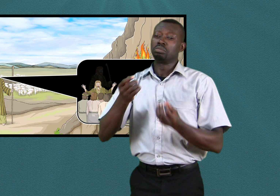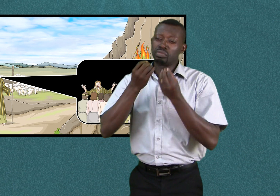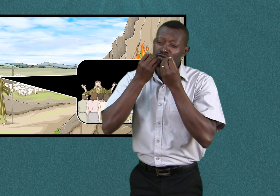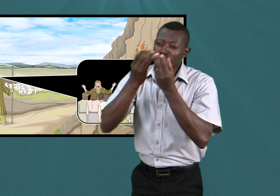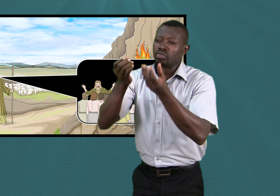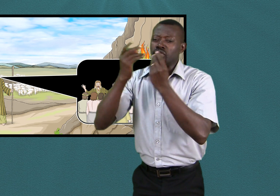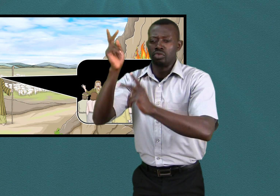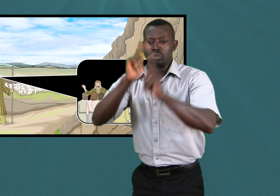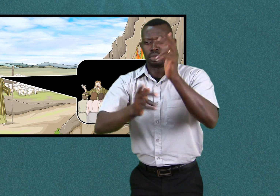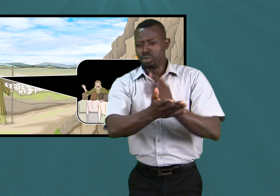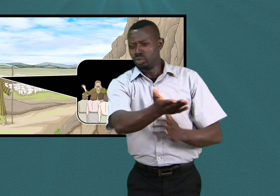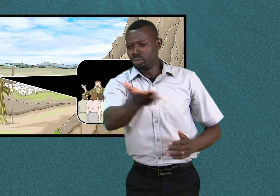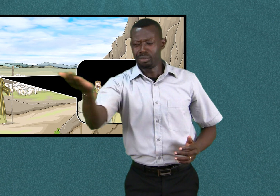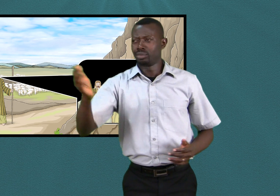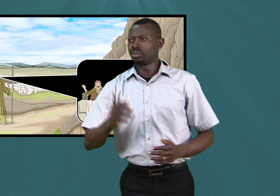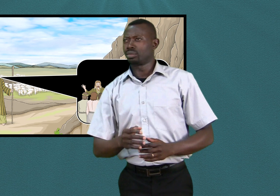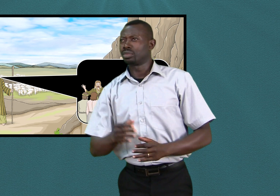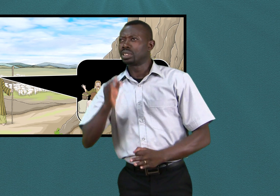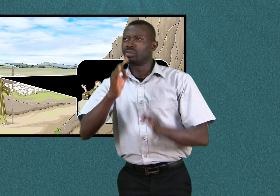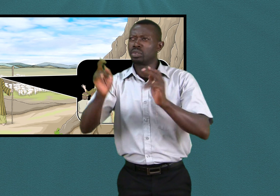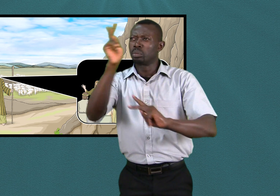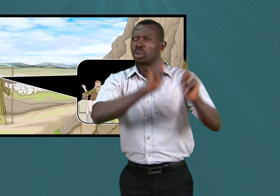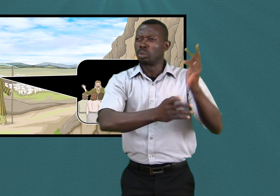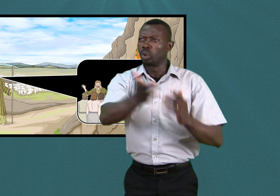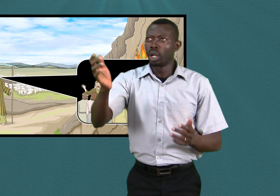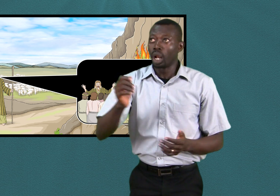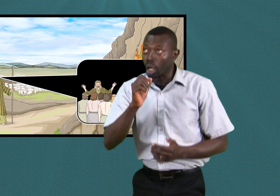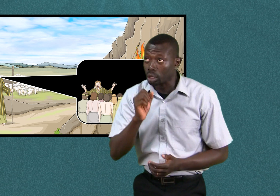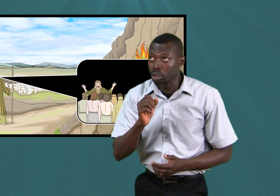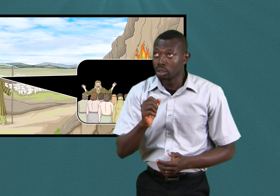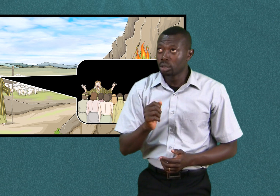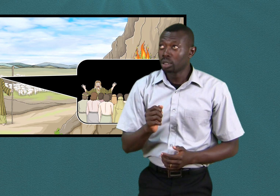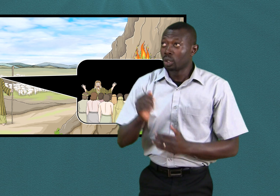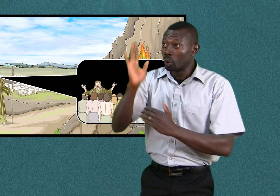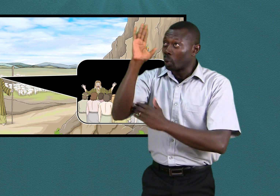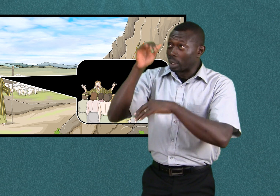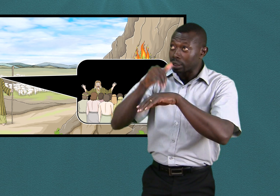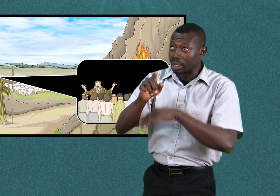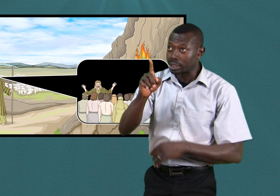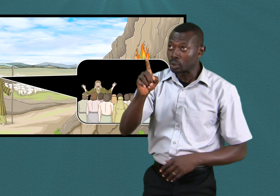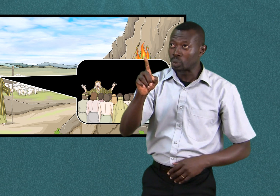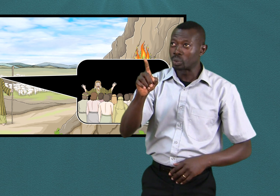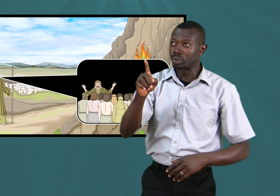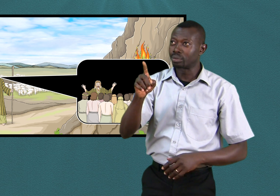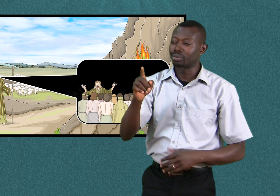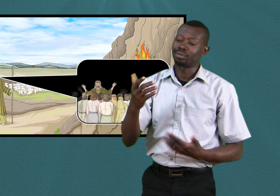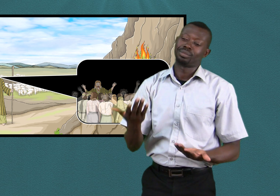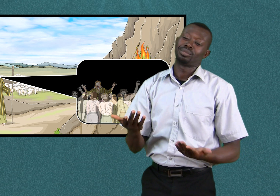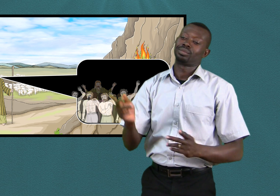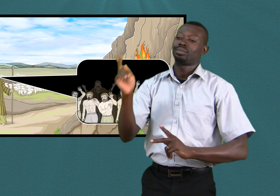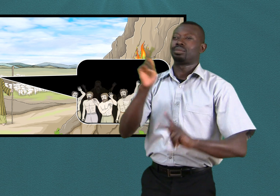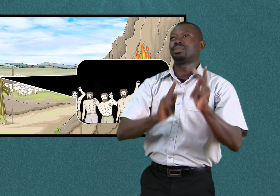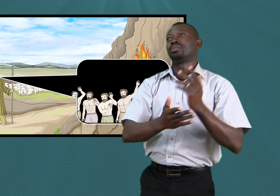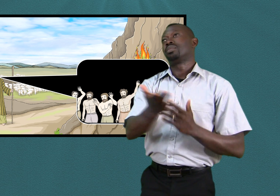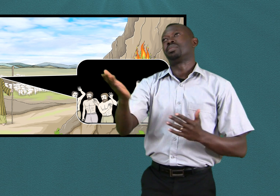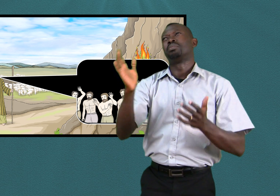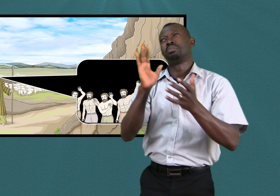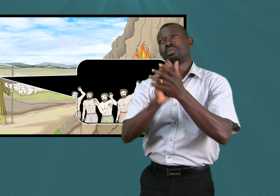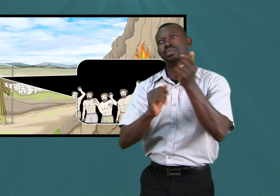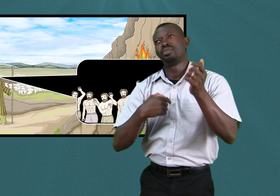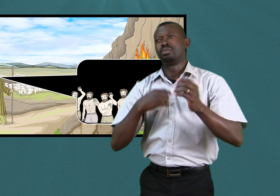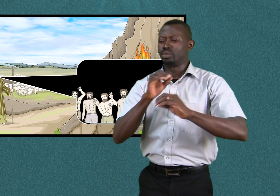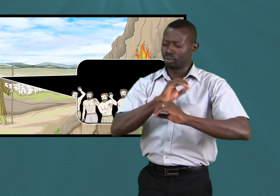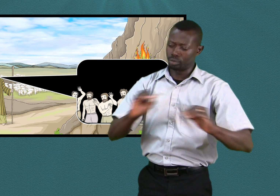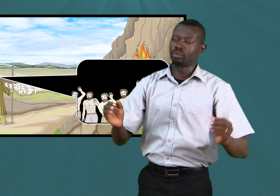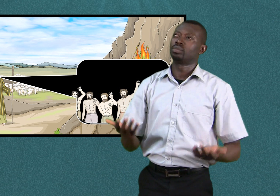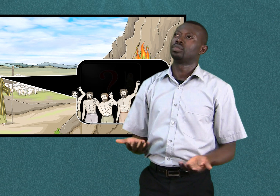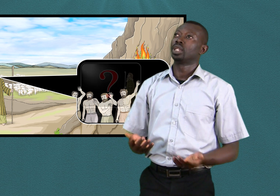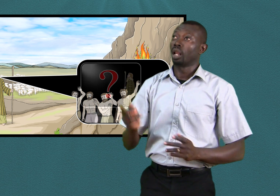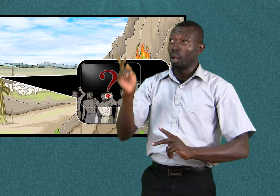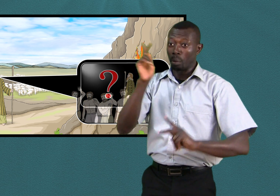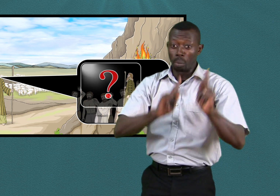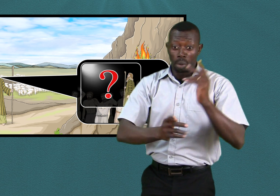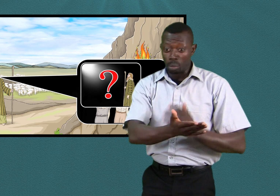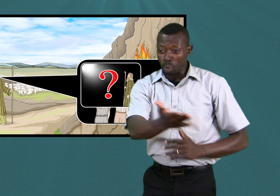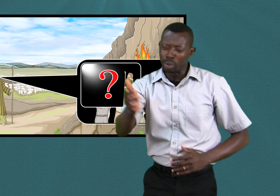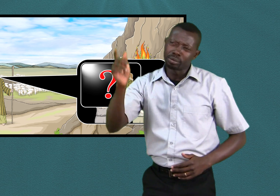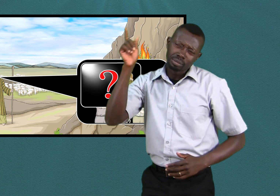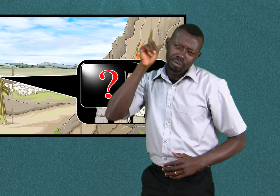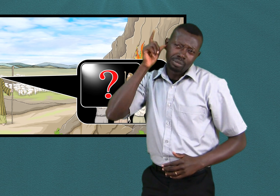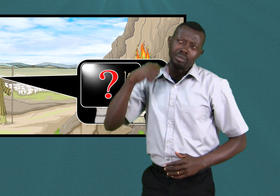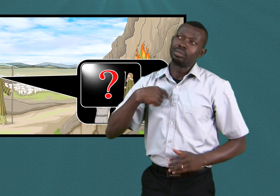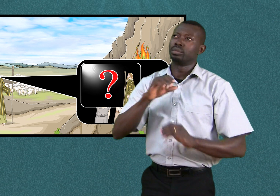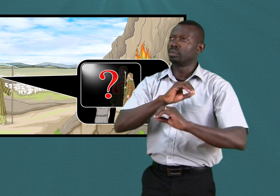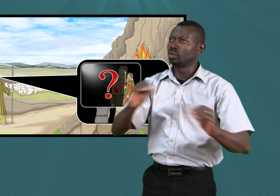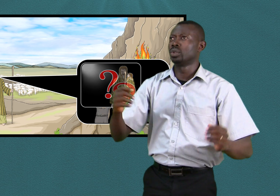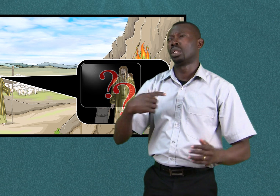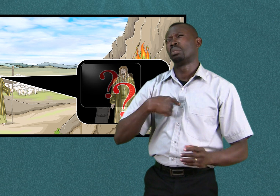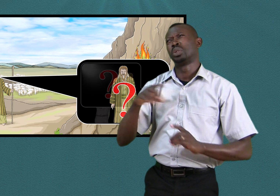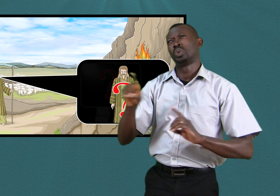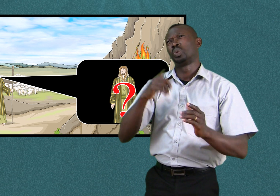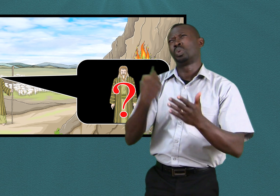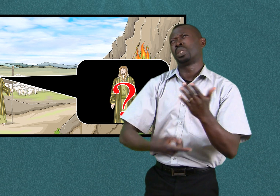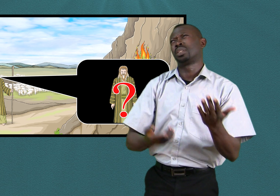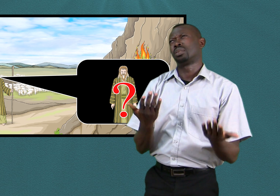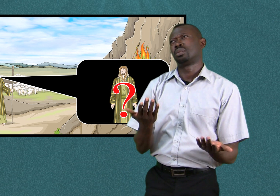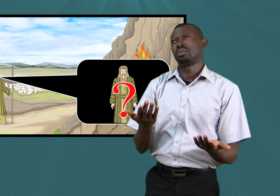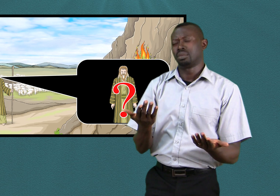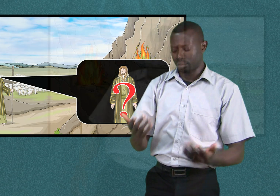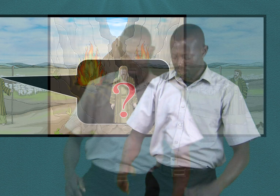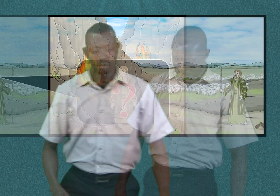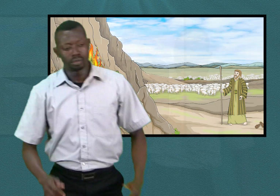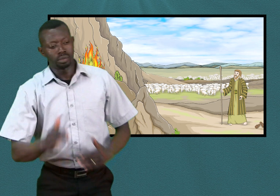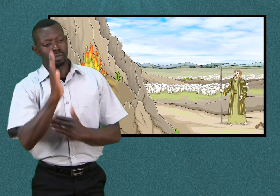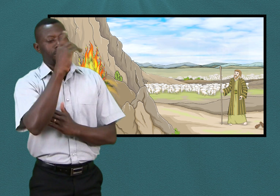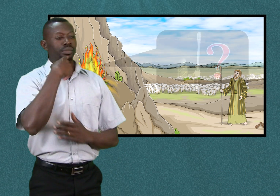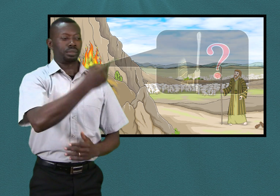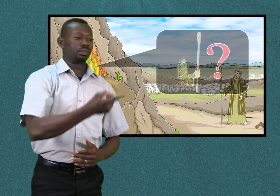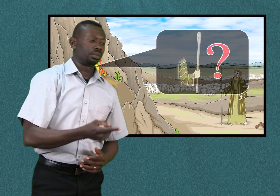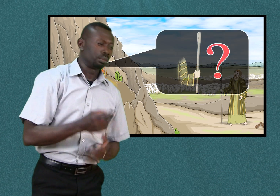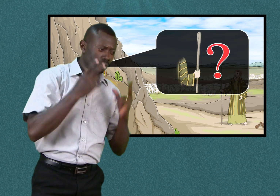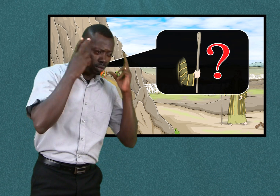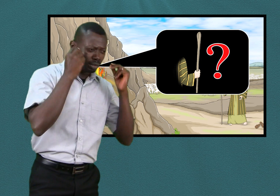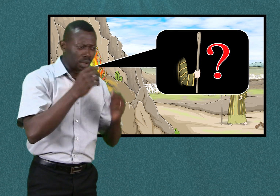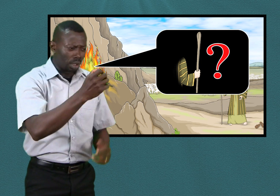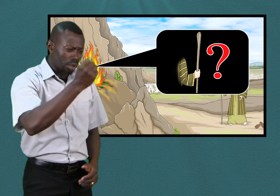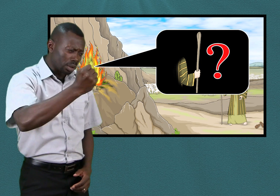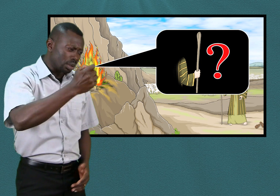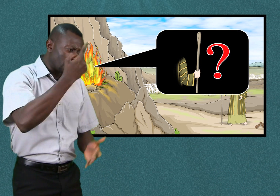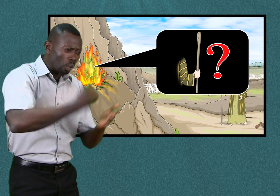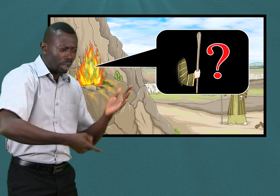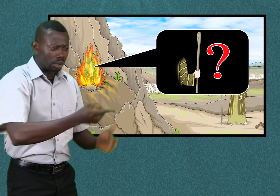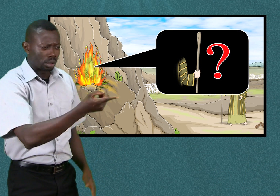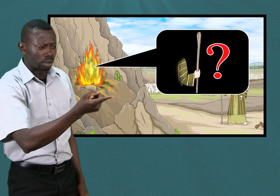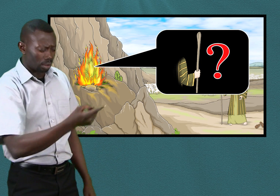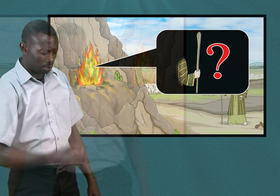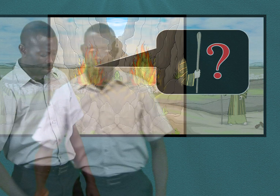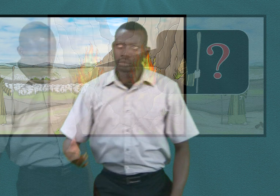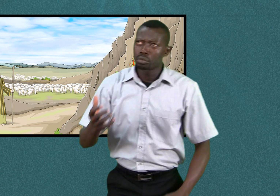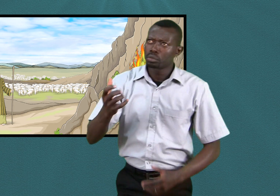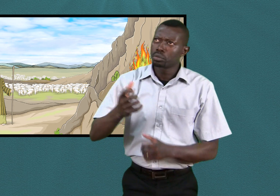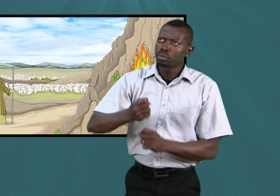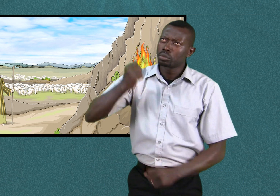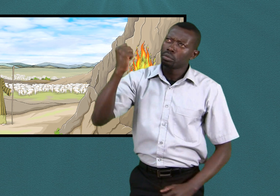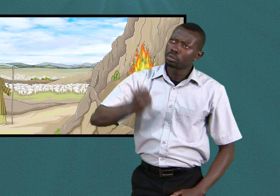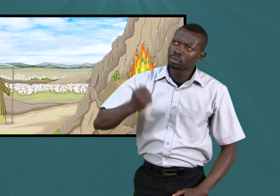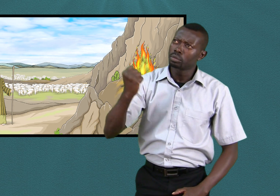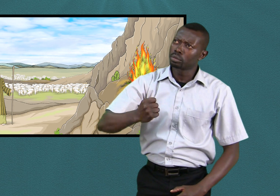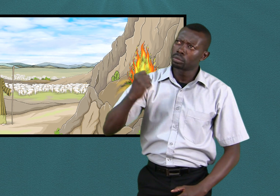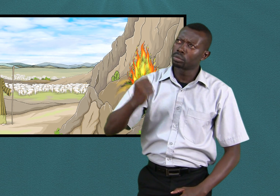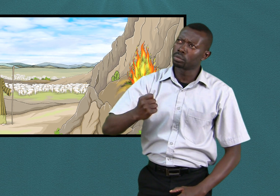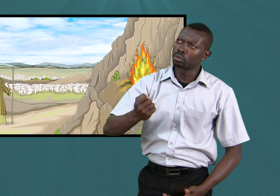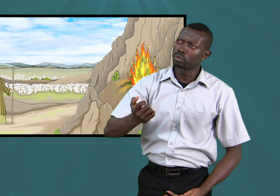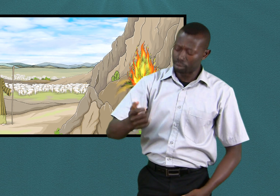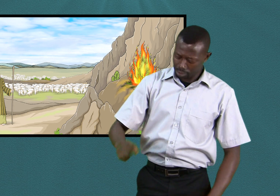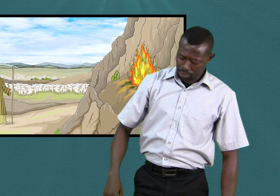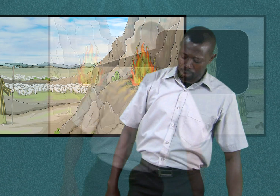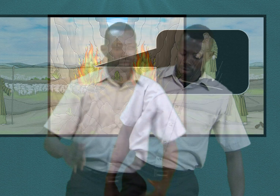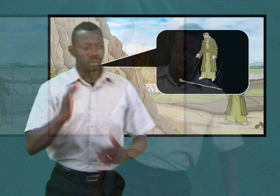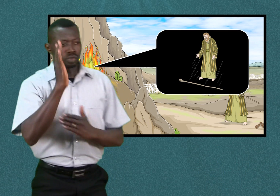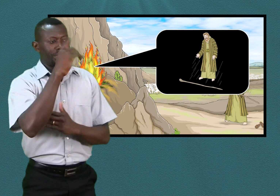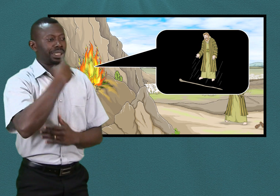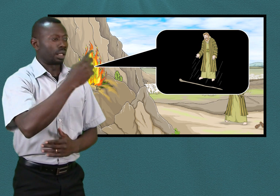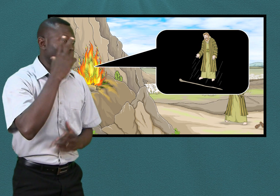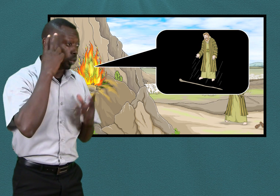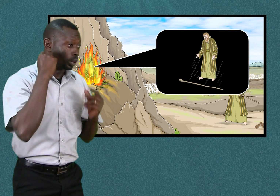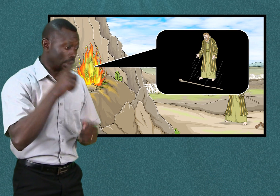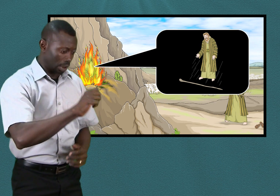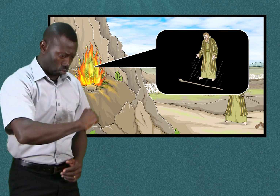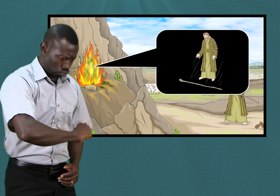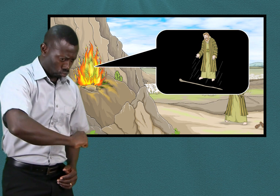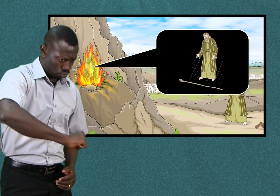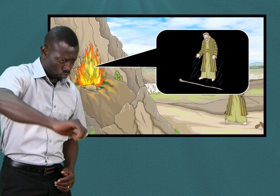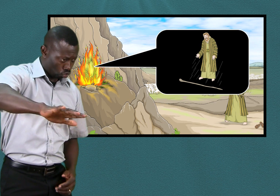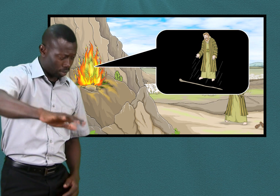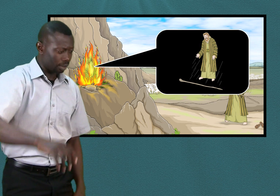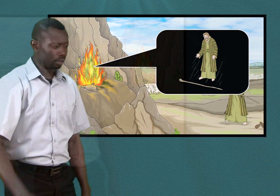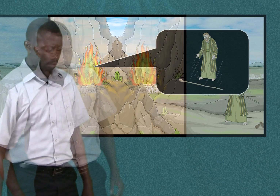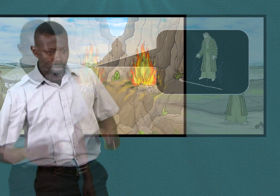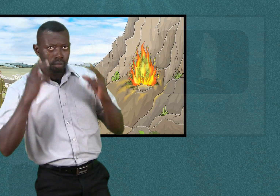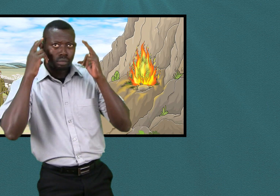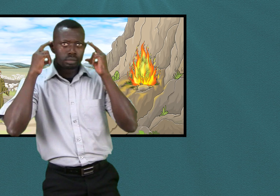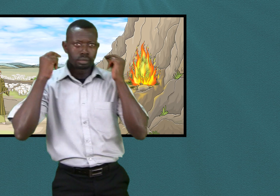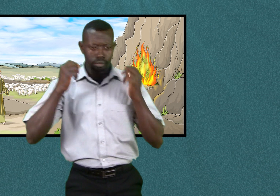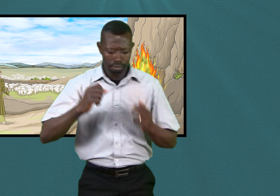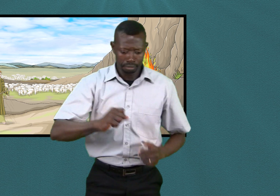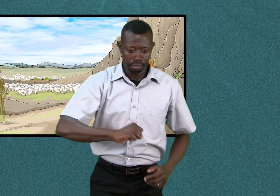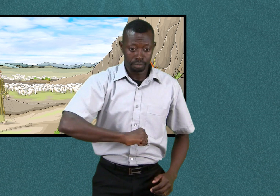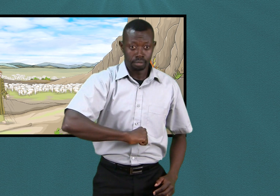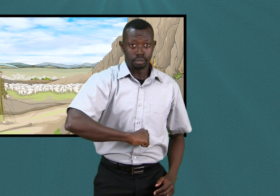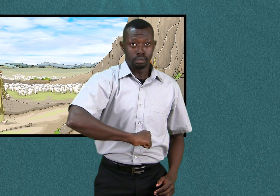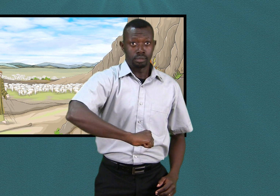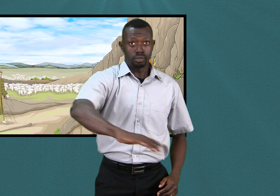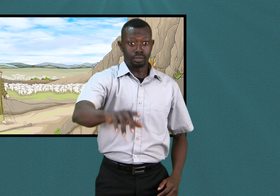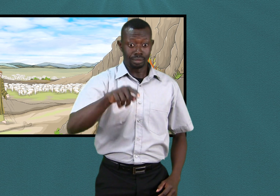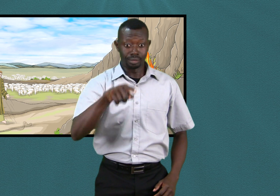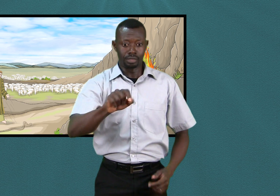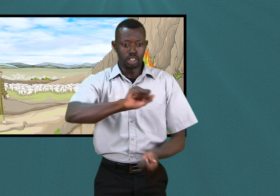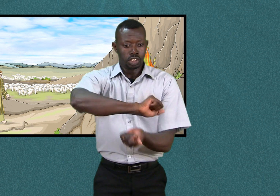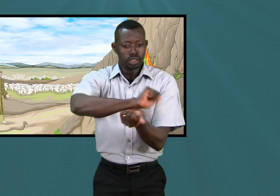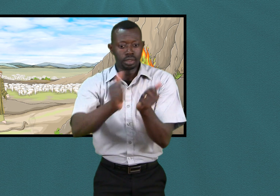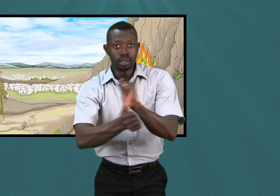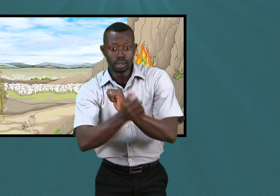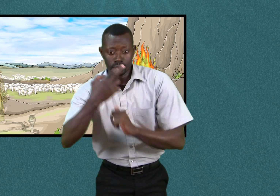For they may say, ‘The LORD has not appeared to you.’” And the LORD asked him, “What is that in your hand?” “A staff,” he replied.